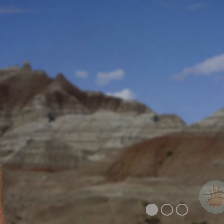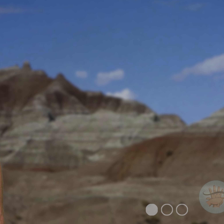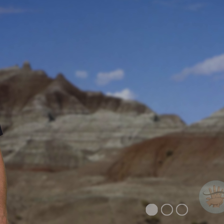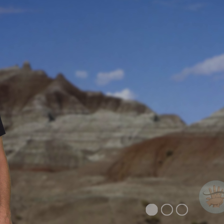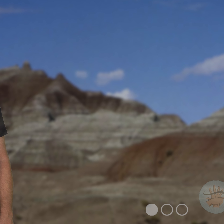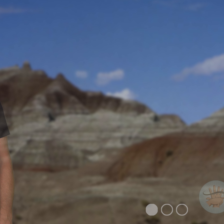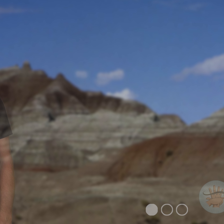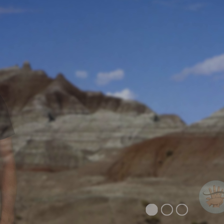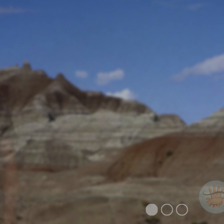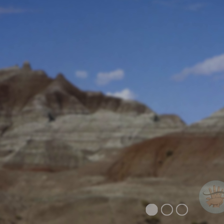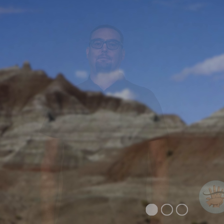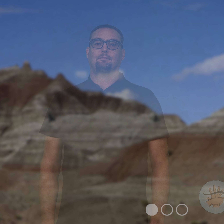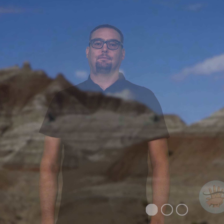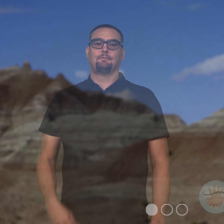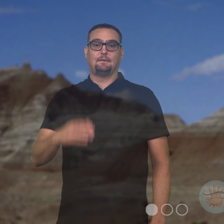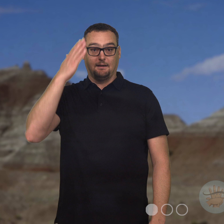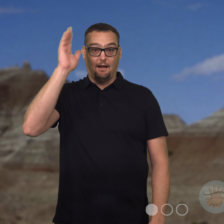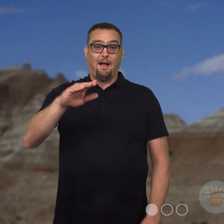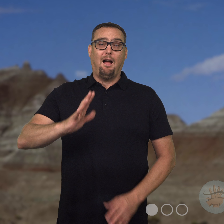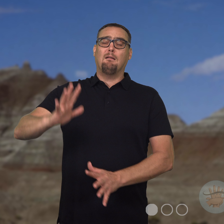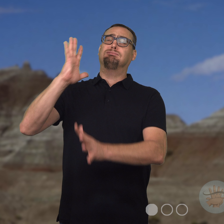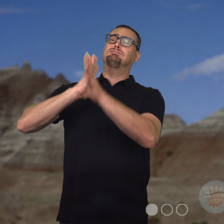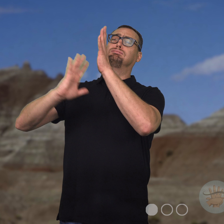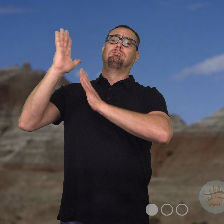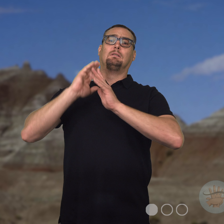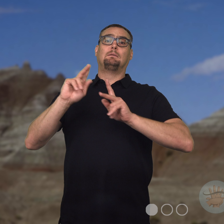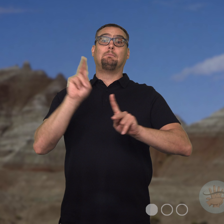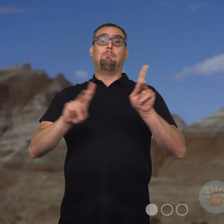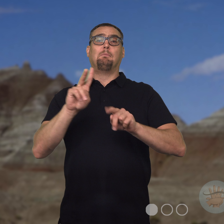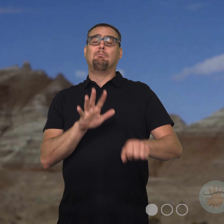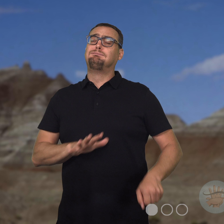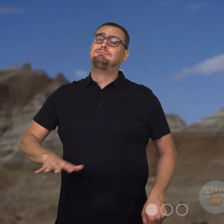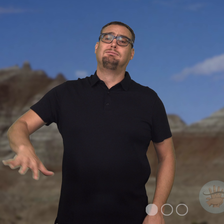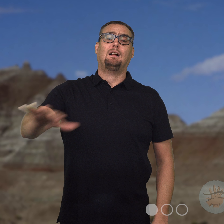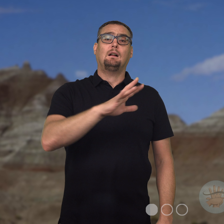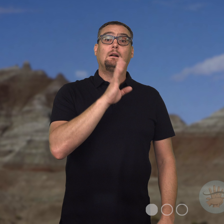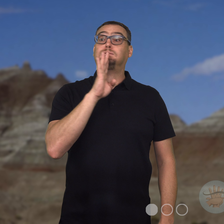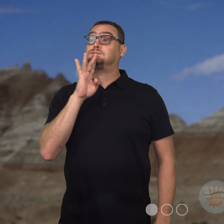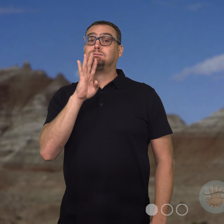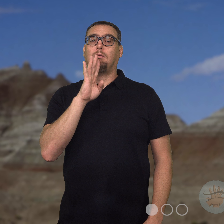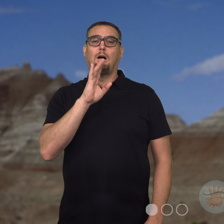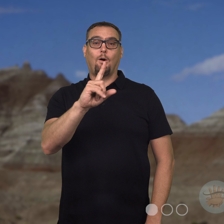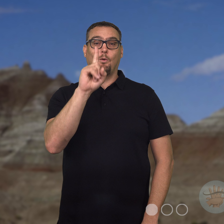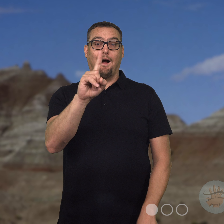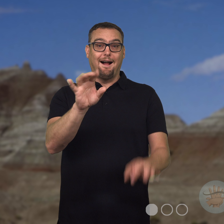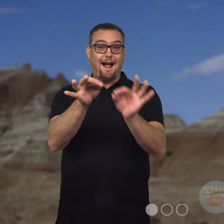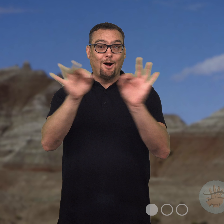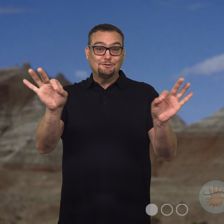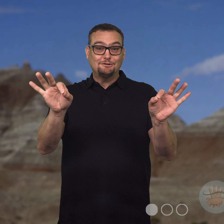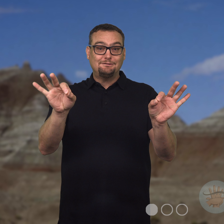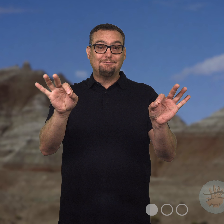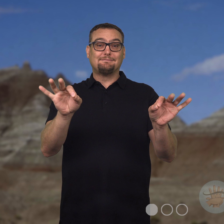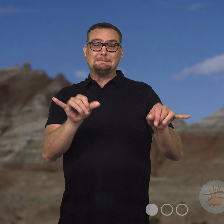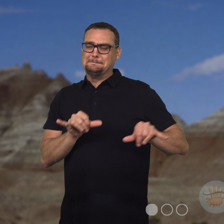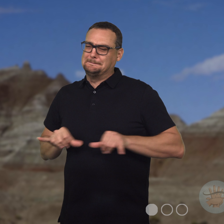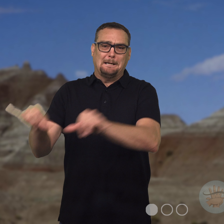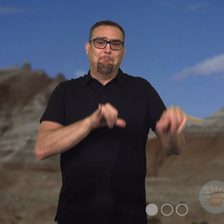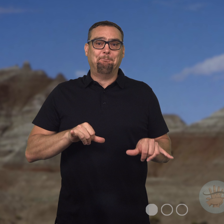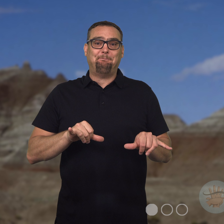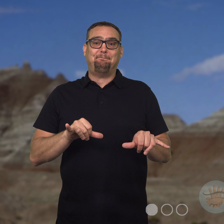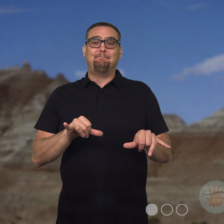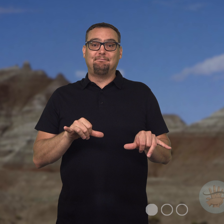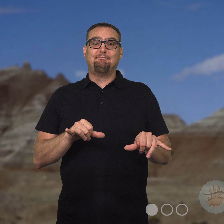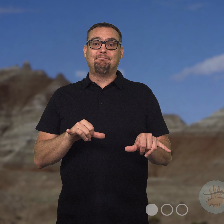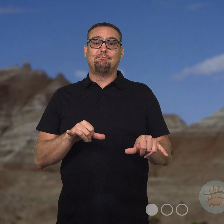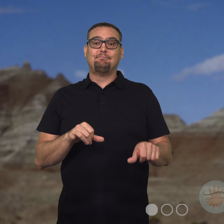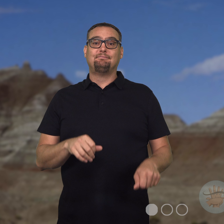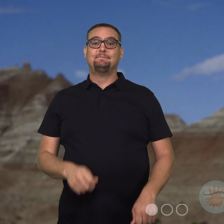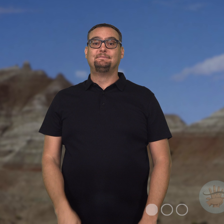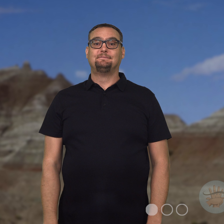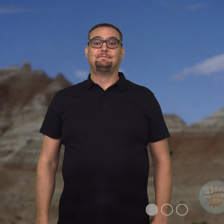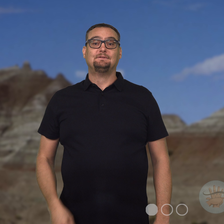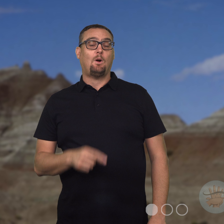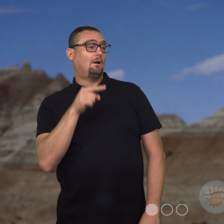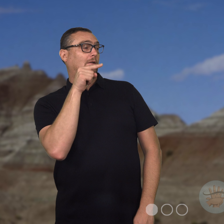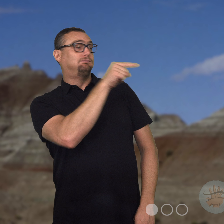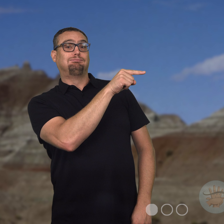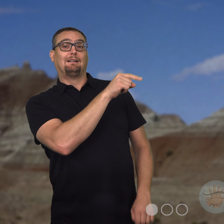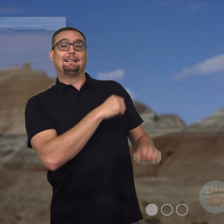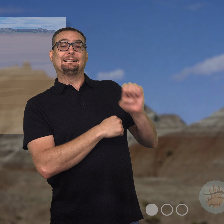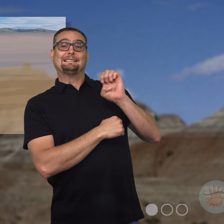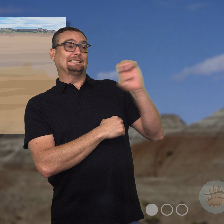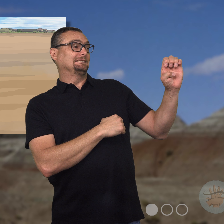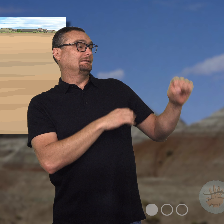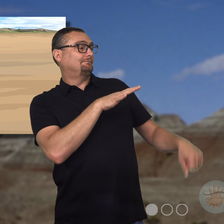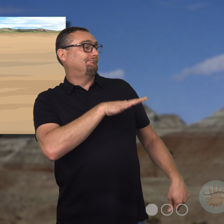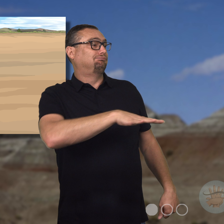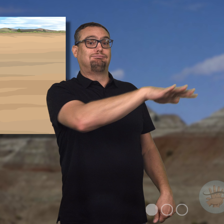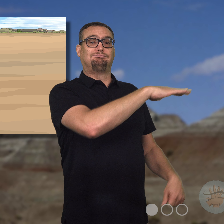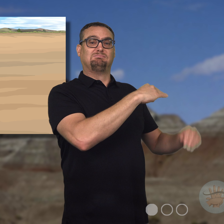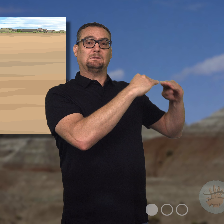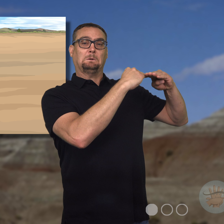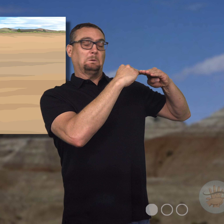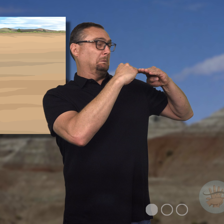Now the whole world had one language and a common form of speech.